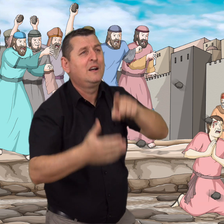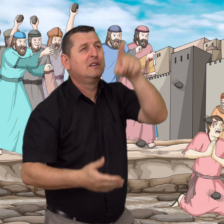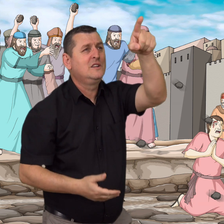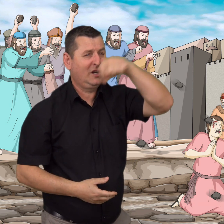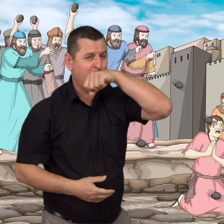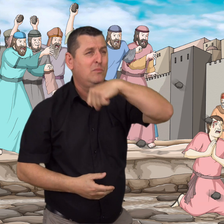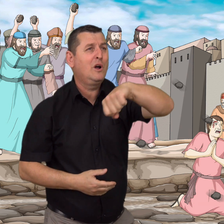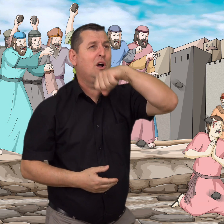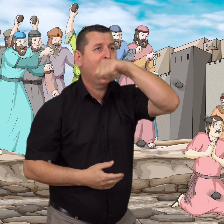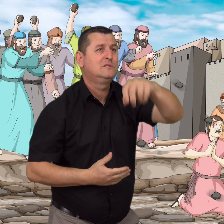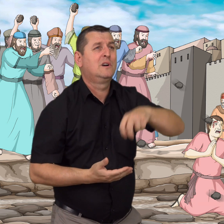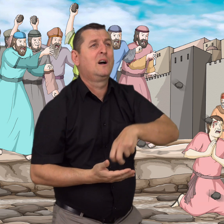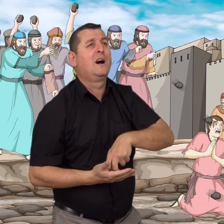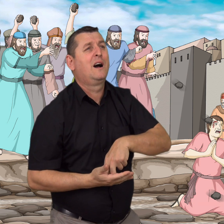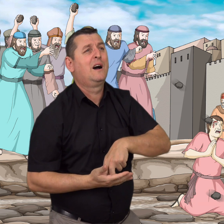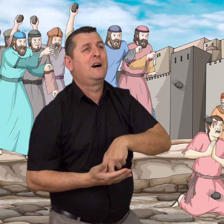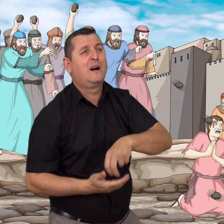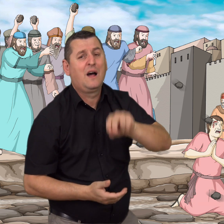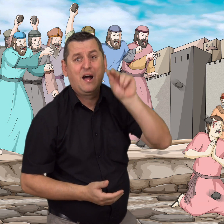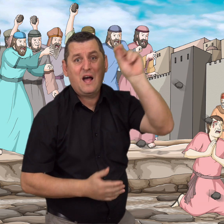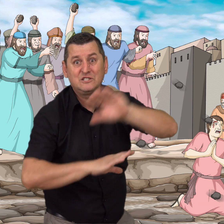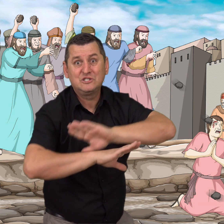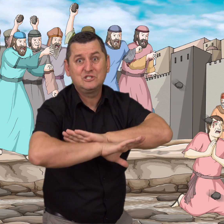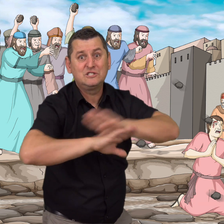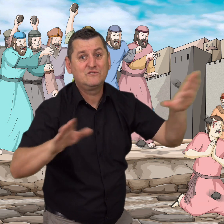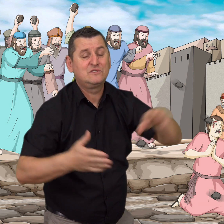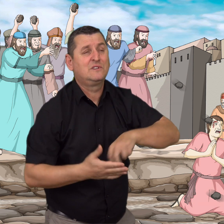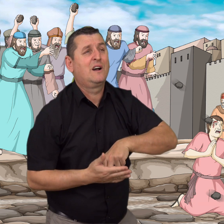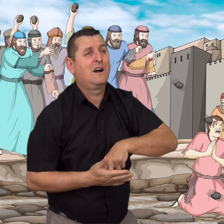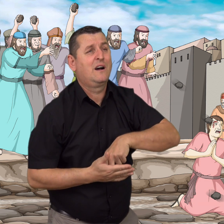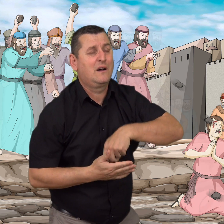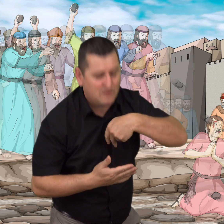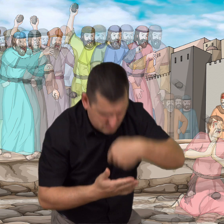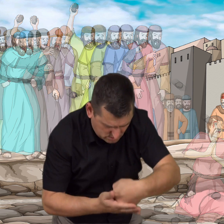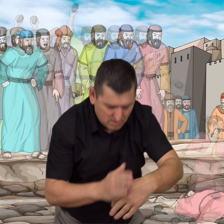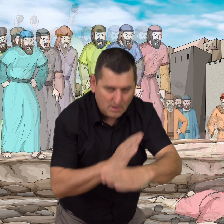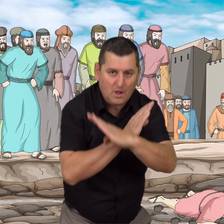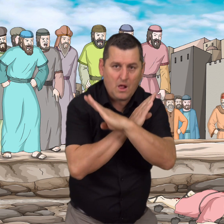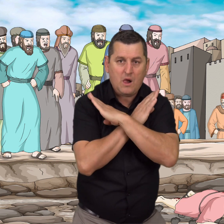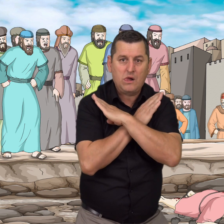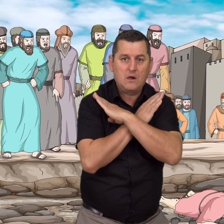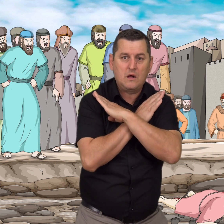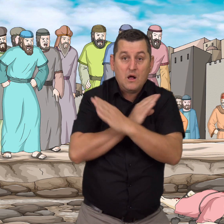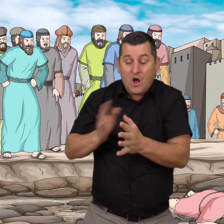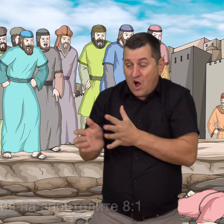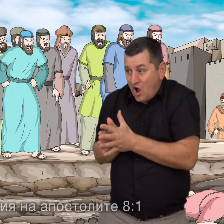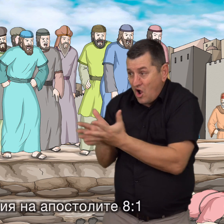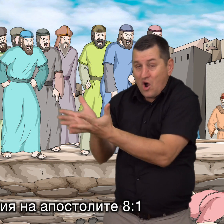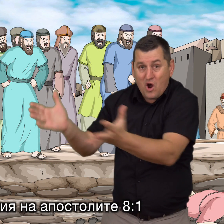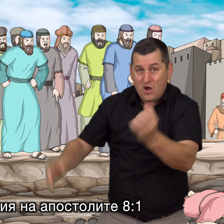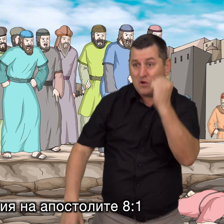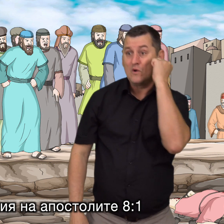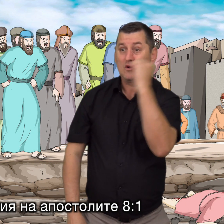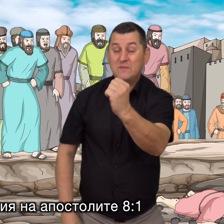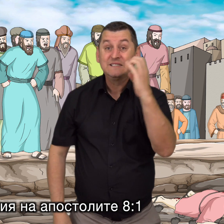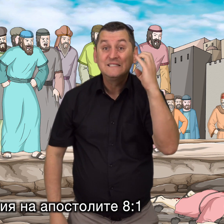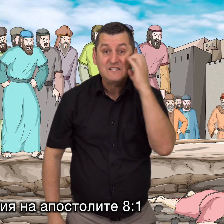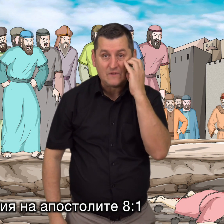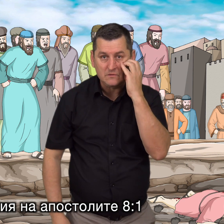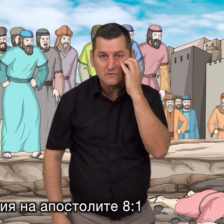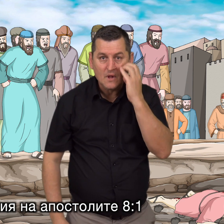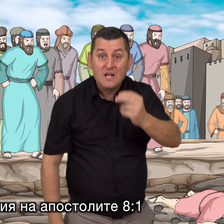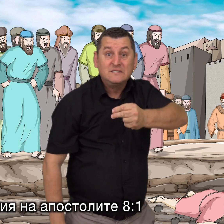And when he had said this, he fell asleep.